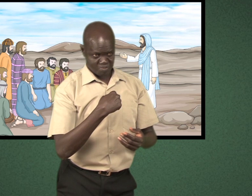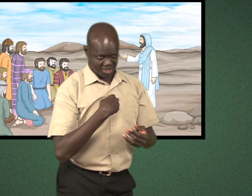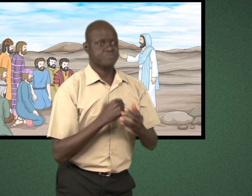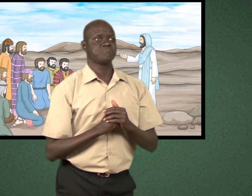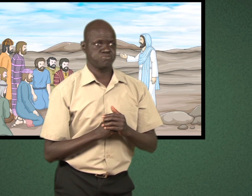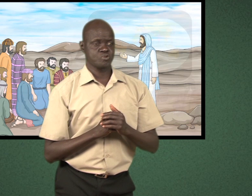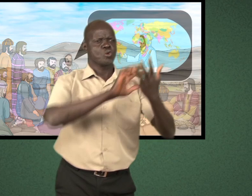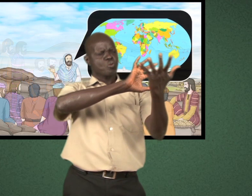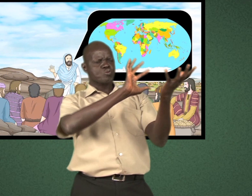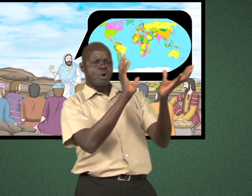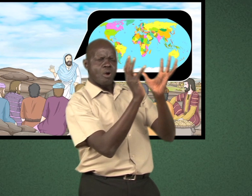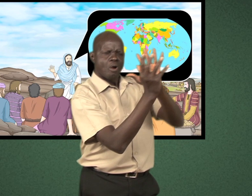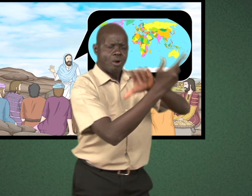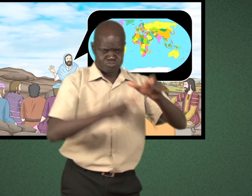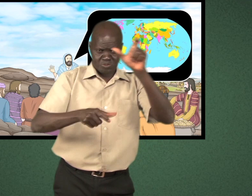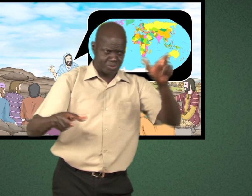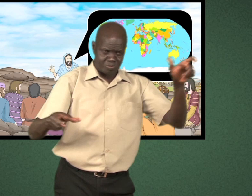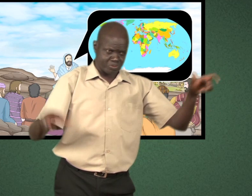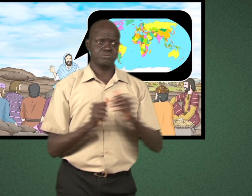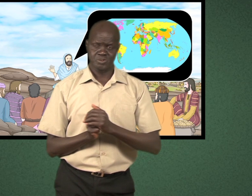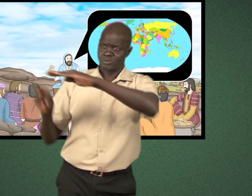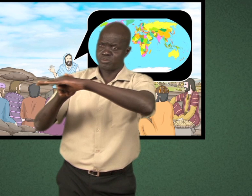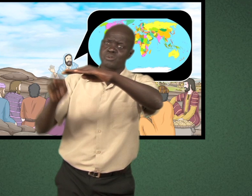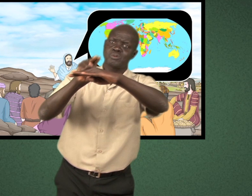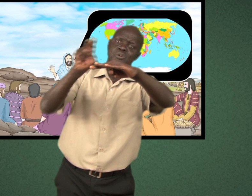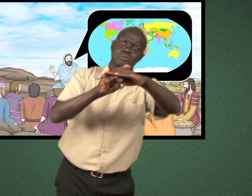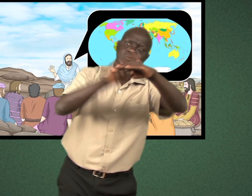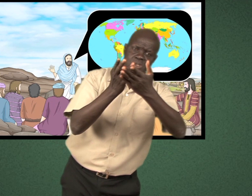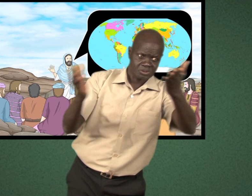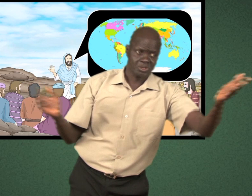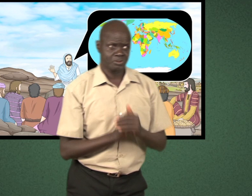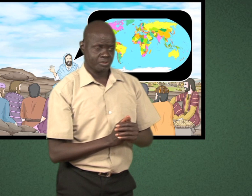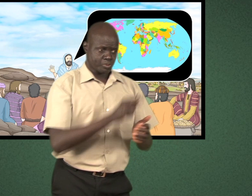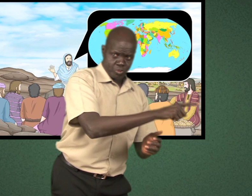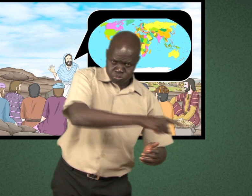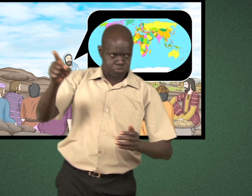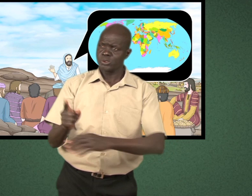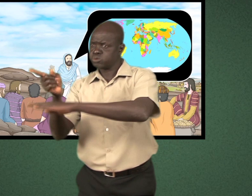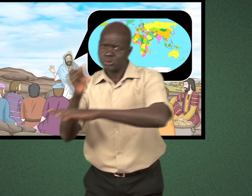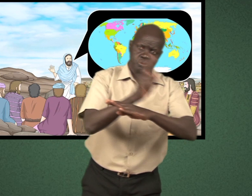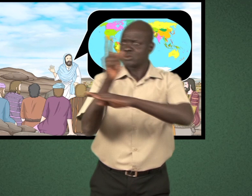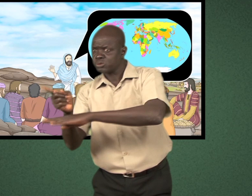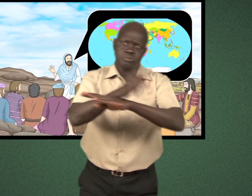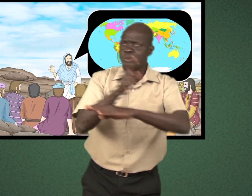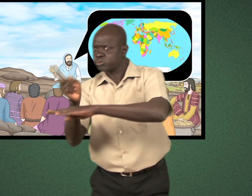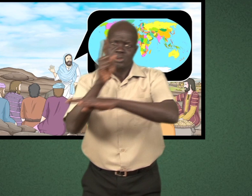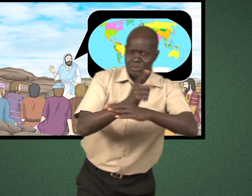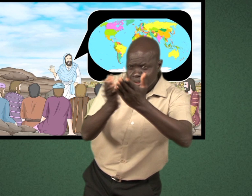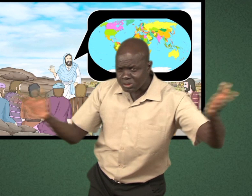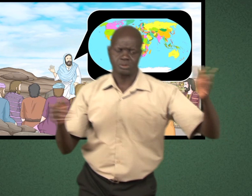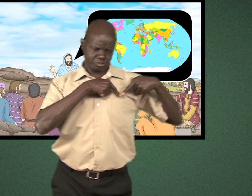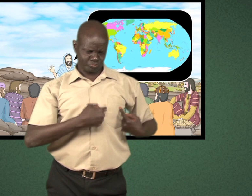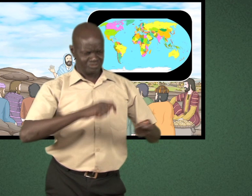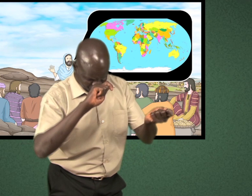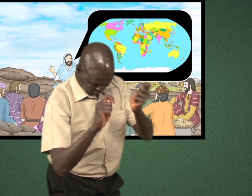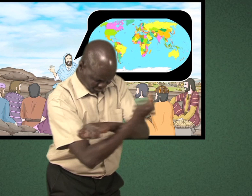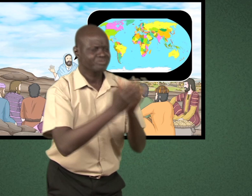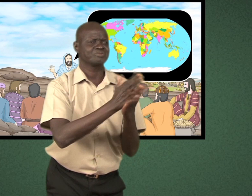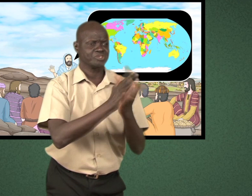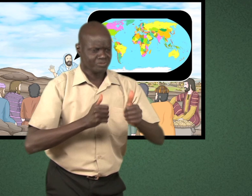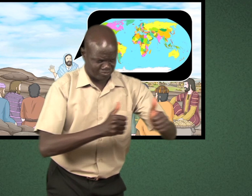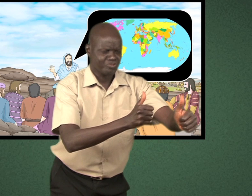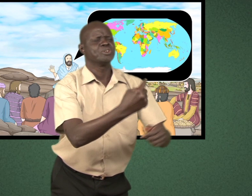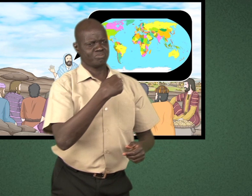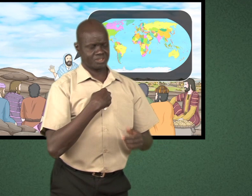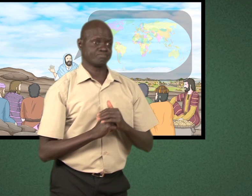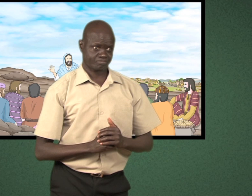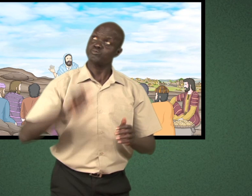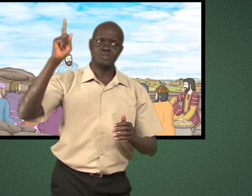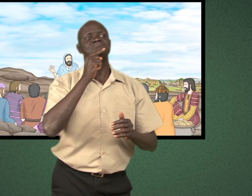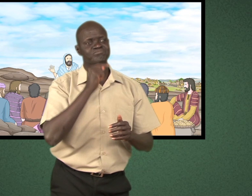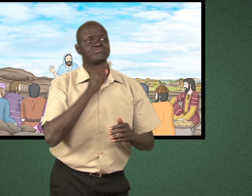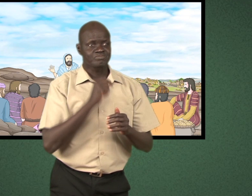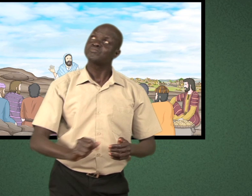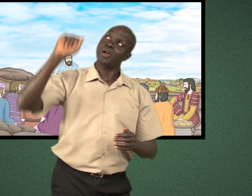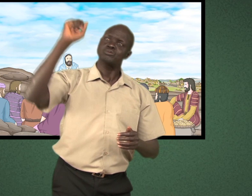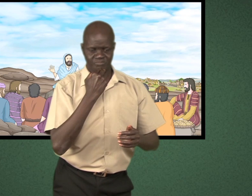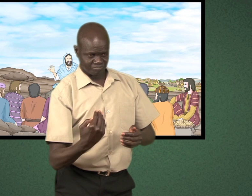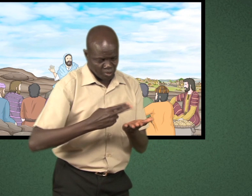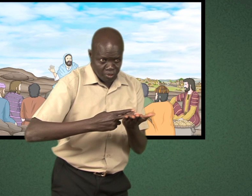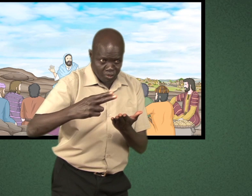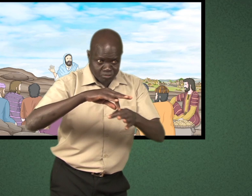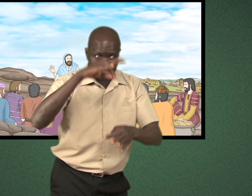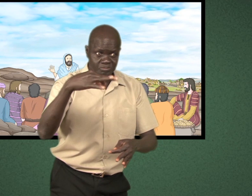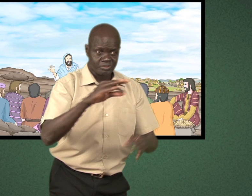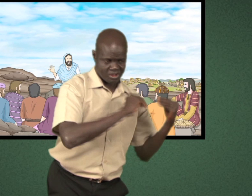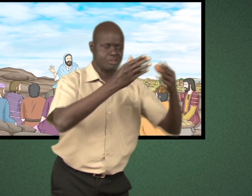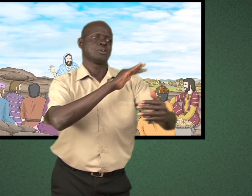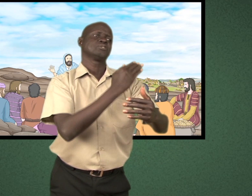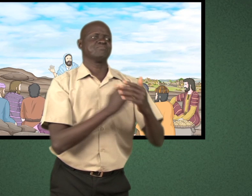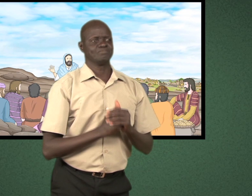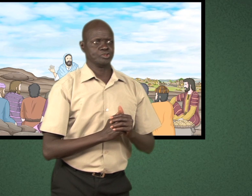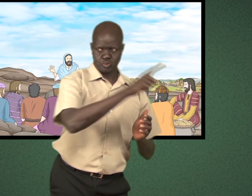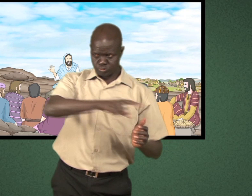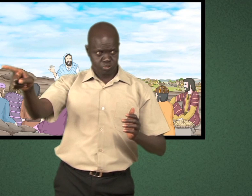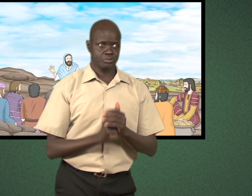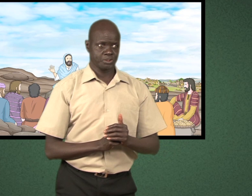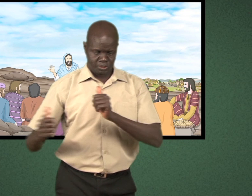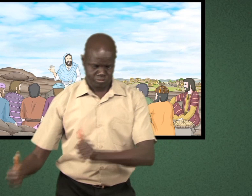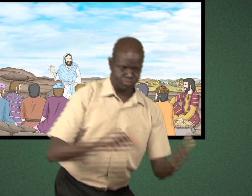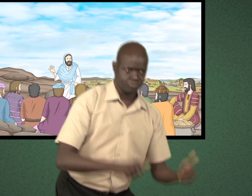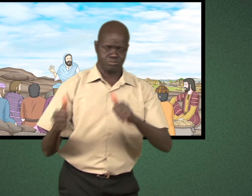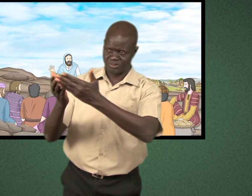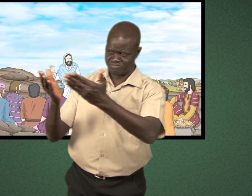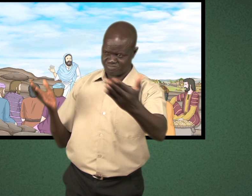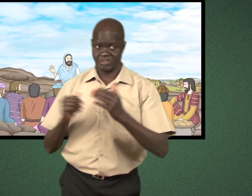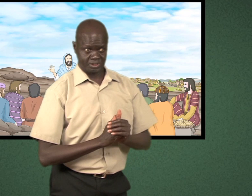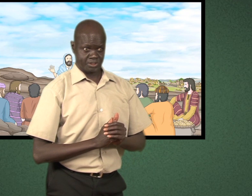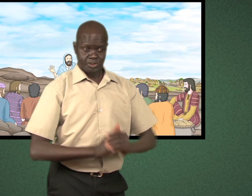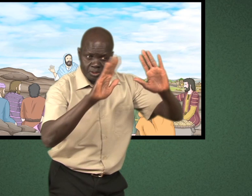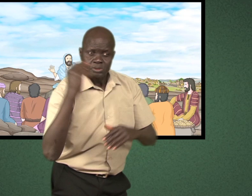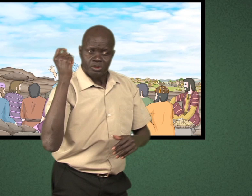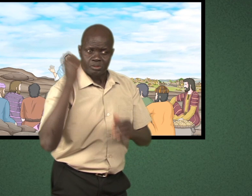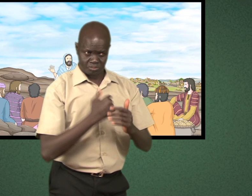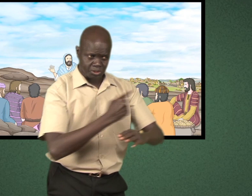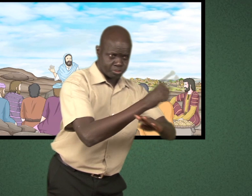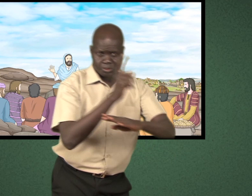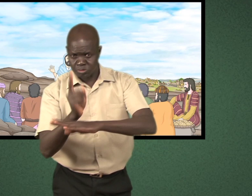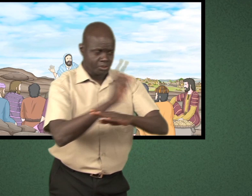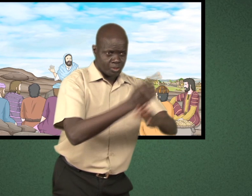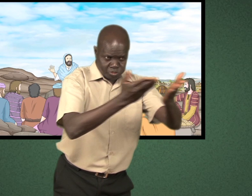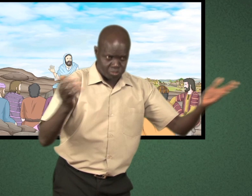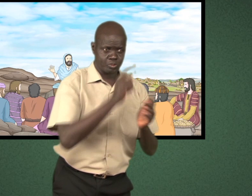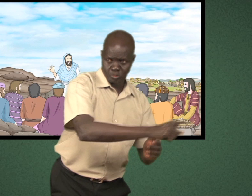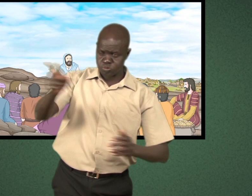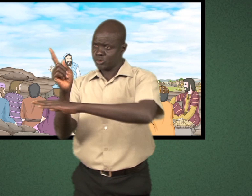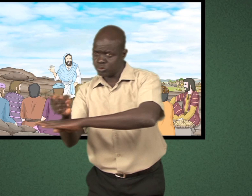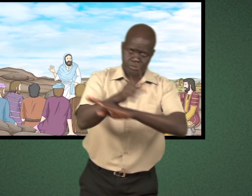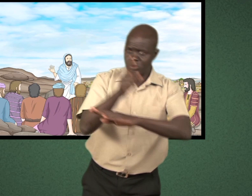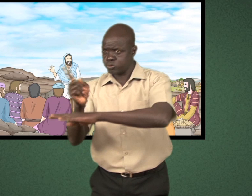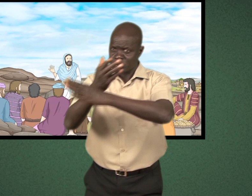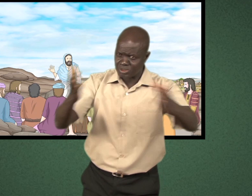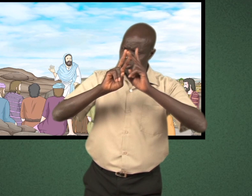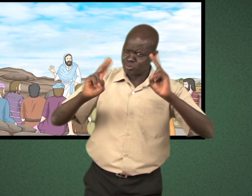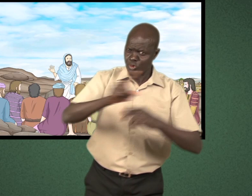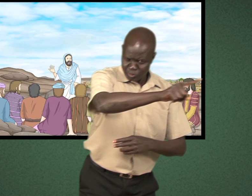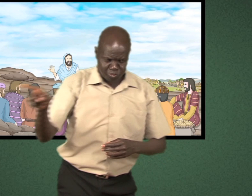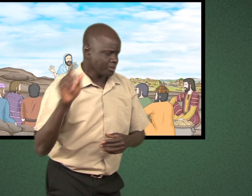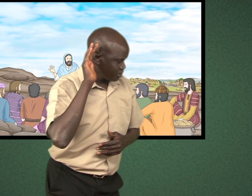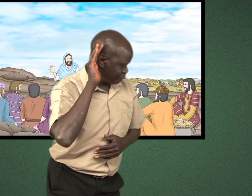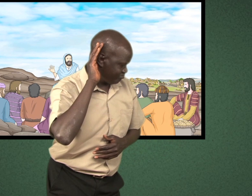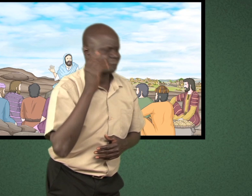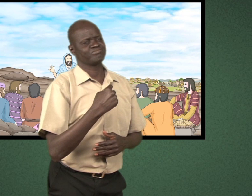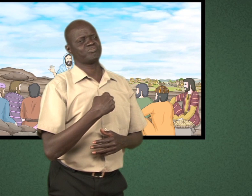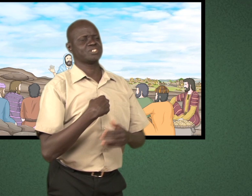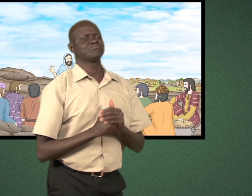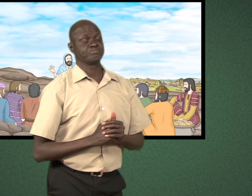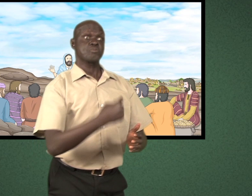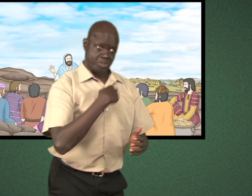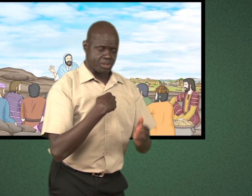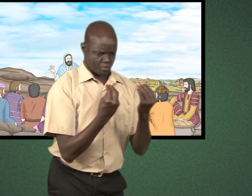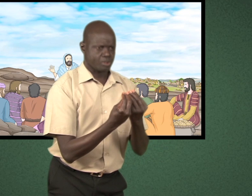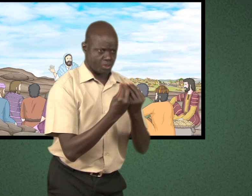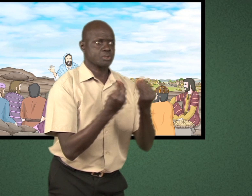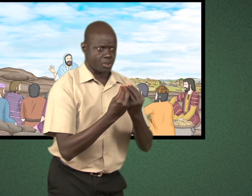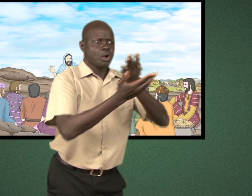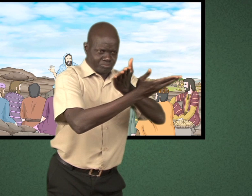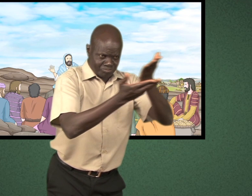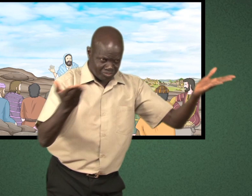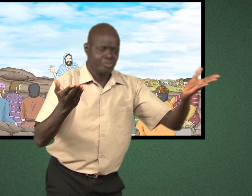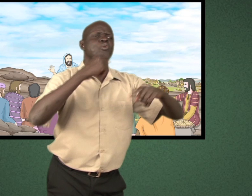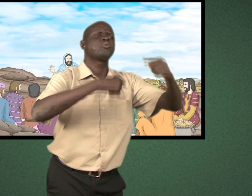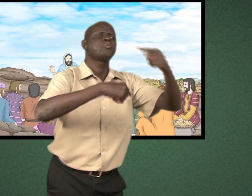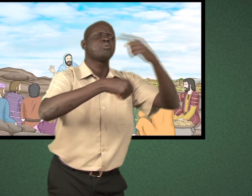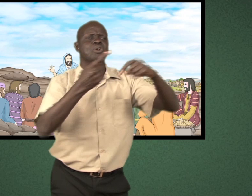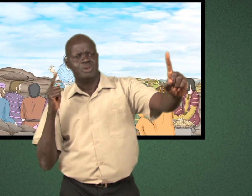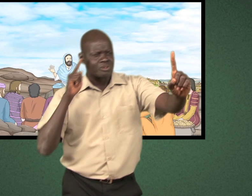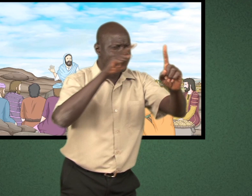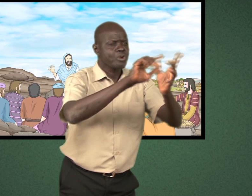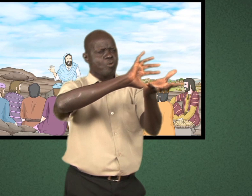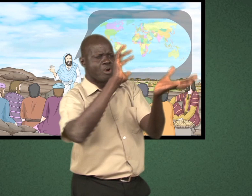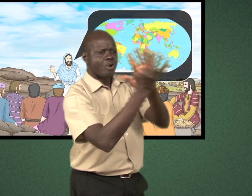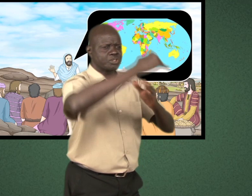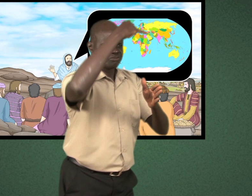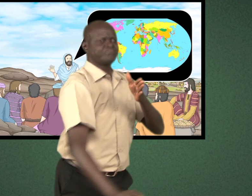Therefore go and make disciples of all nations, baptizing them in the name of the Father, and of the Son, and of the Holy Spirit, and teaching them to obey all that I have commanded you.